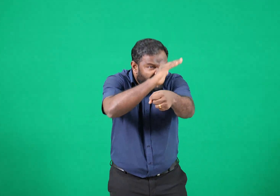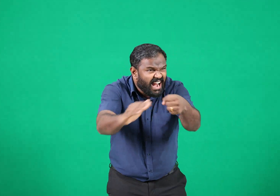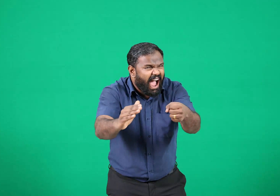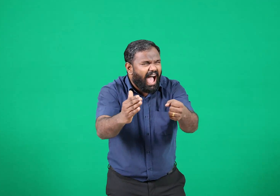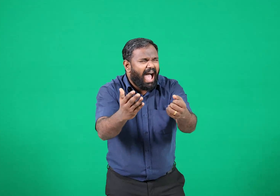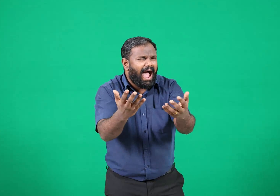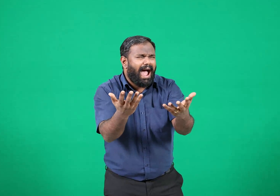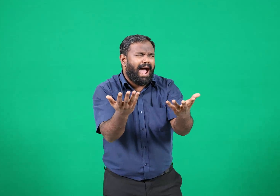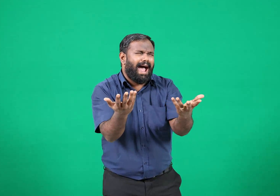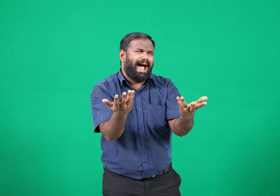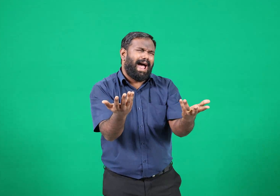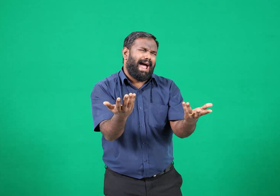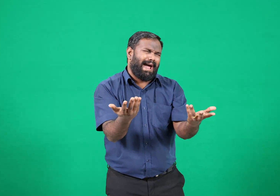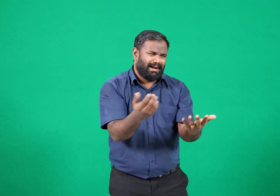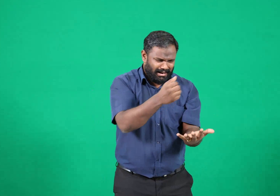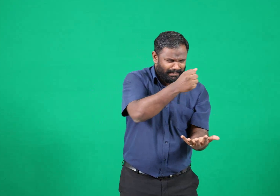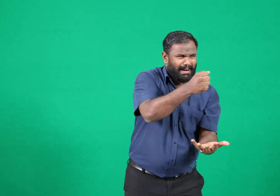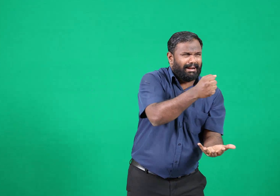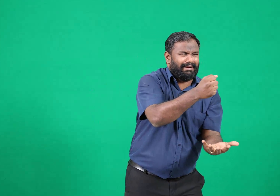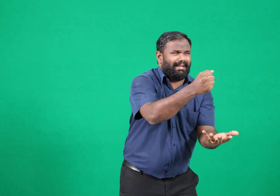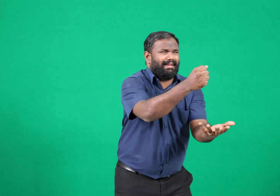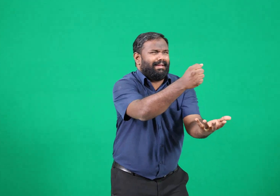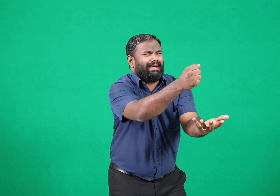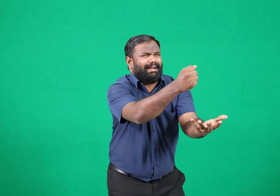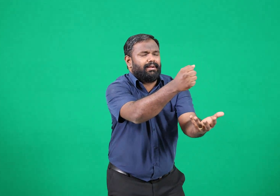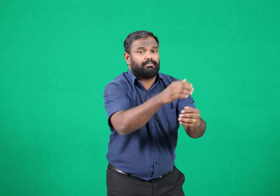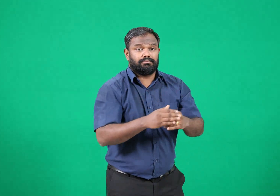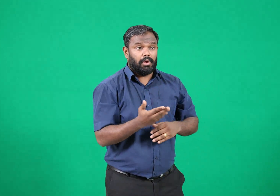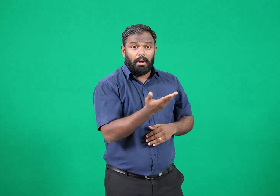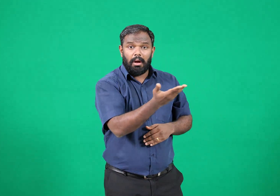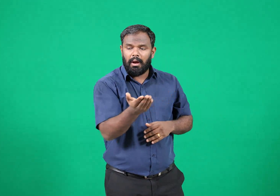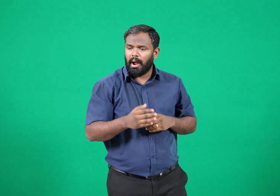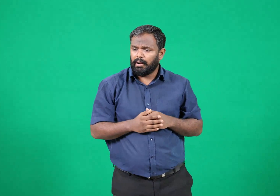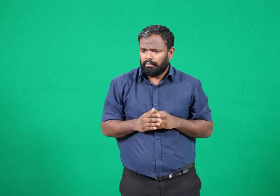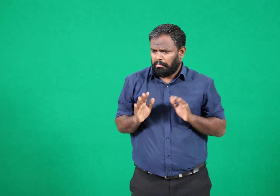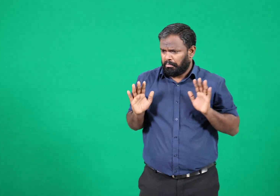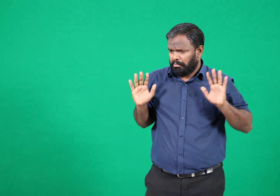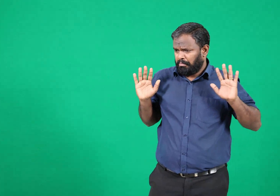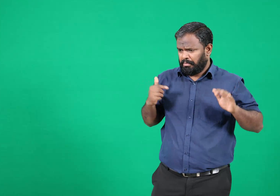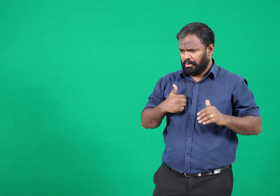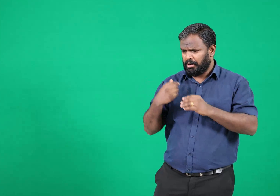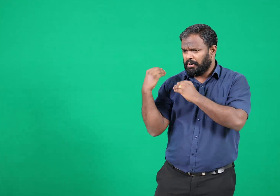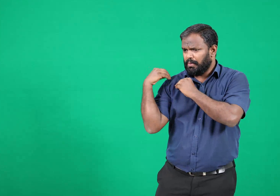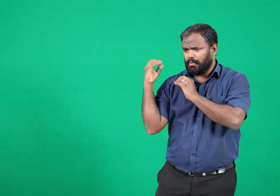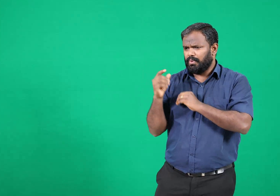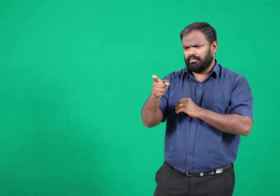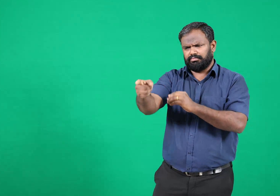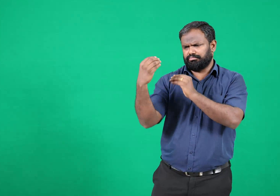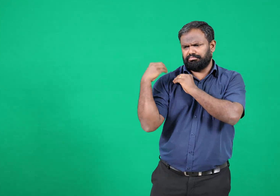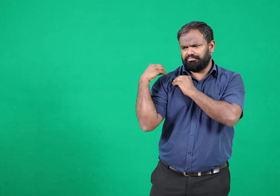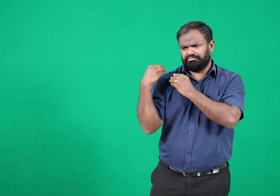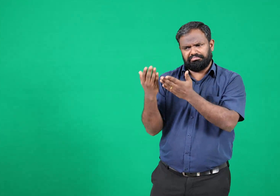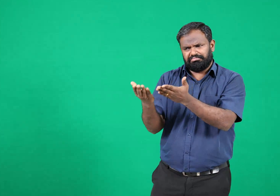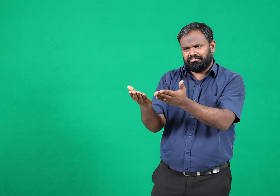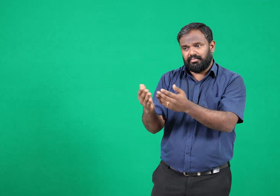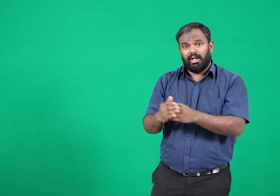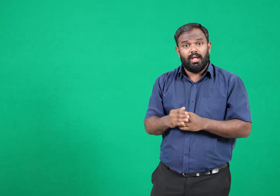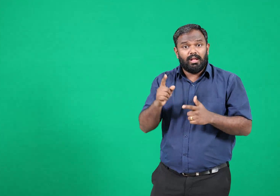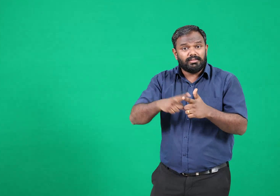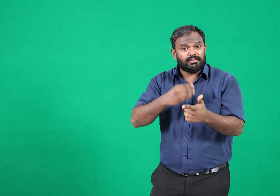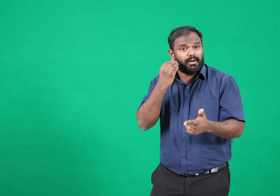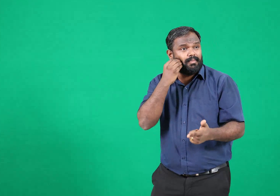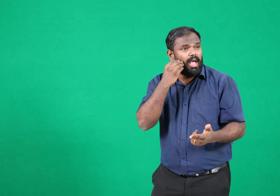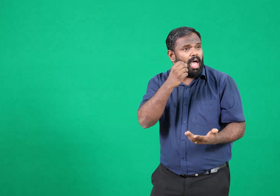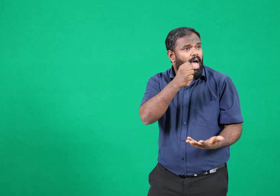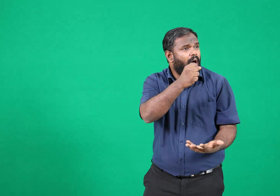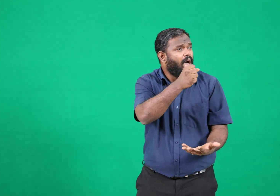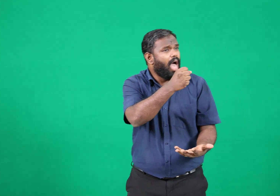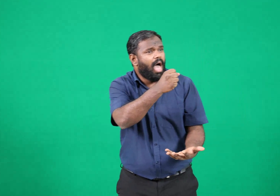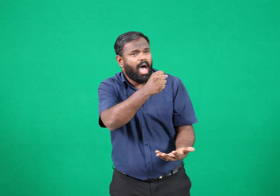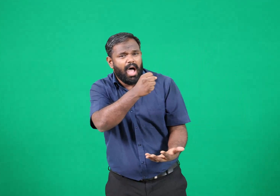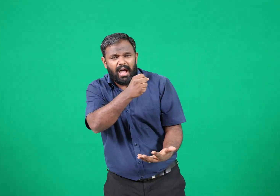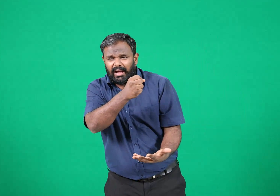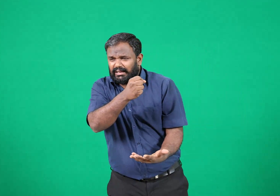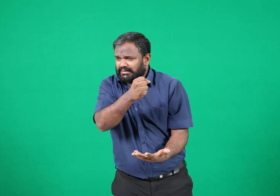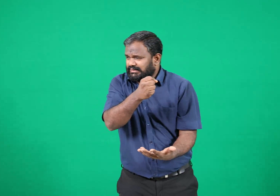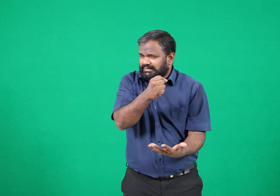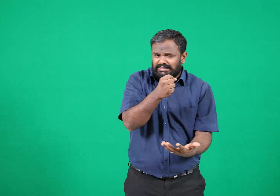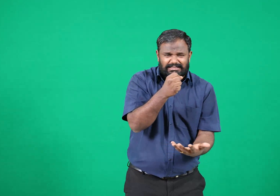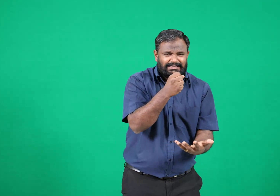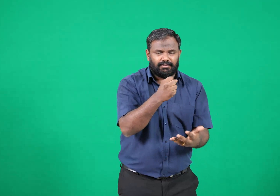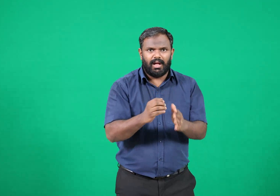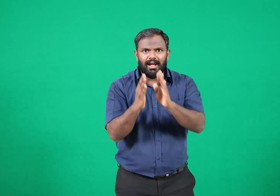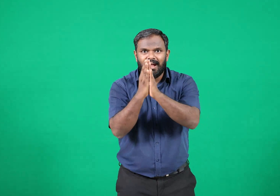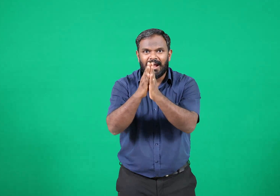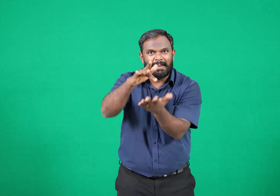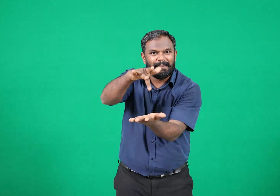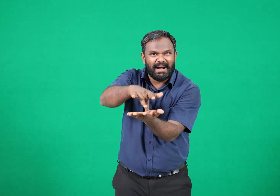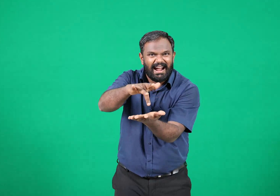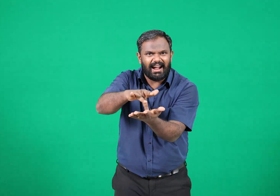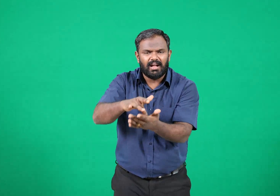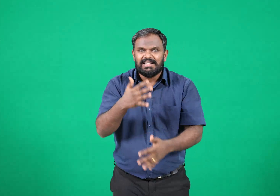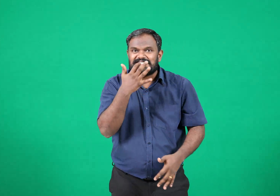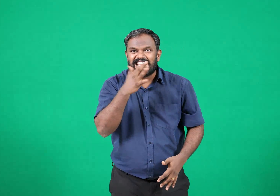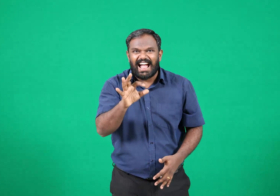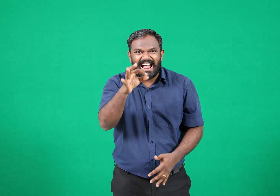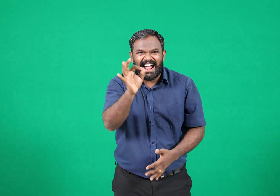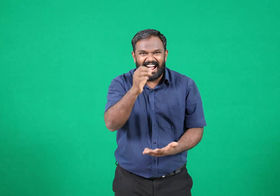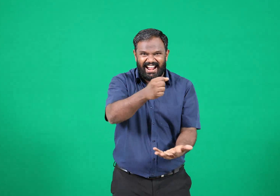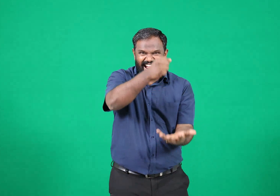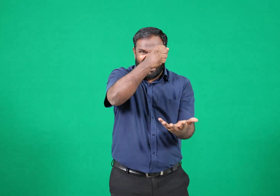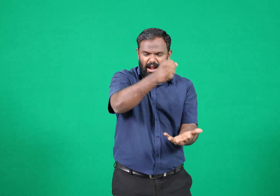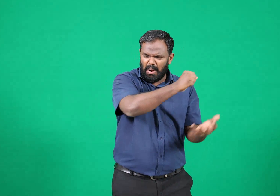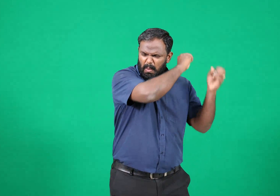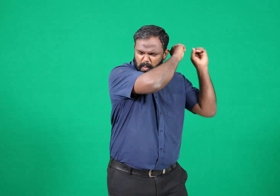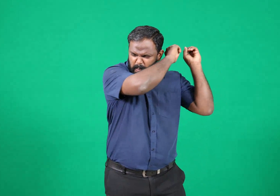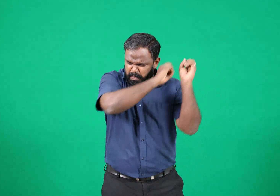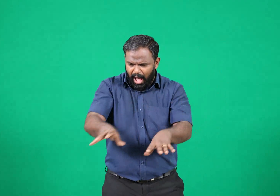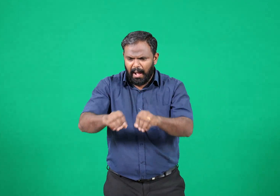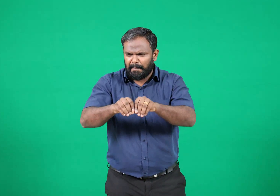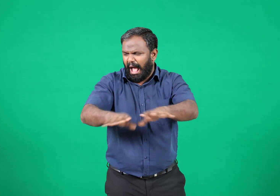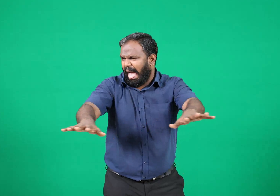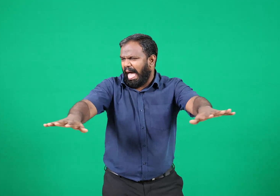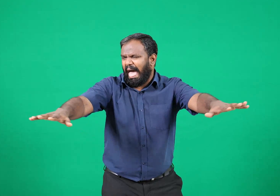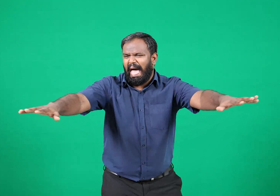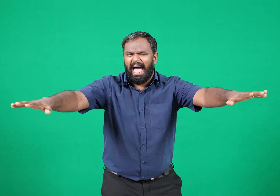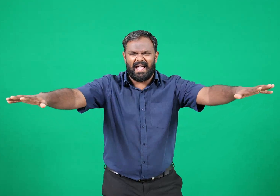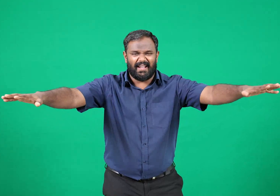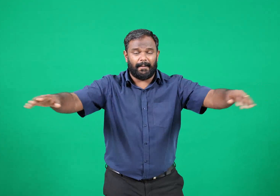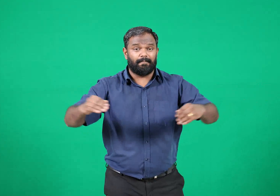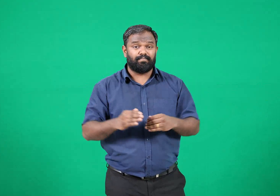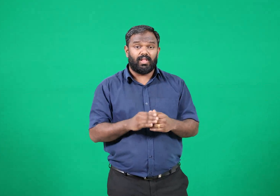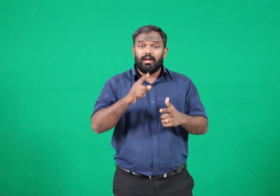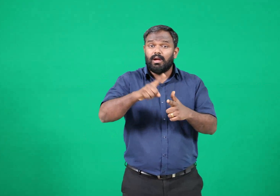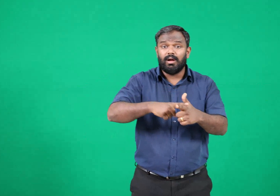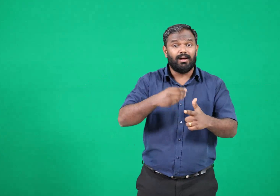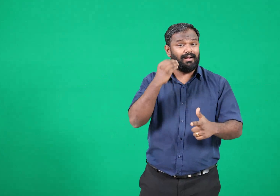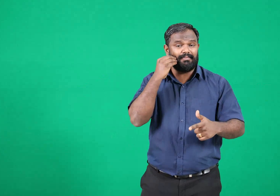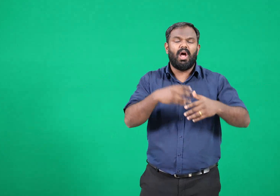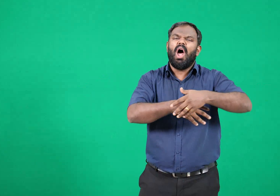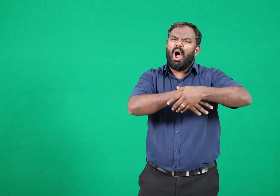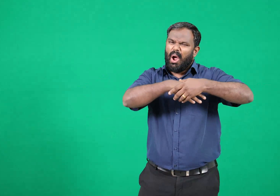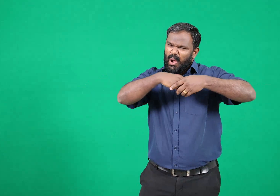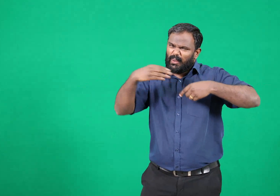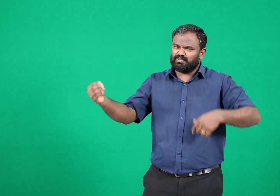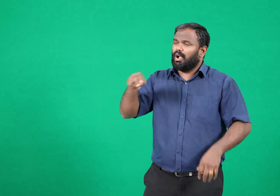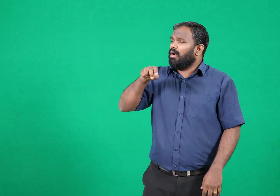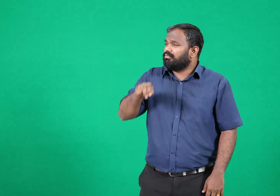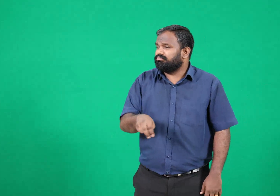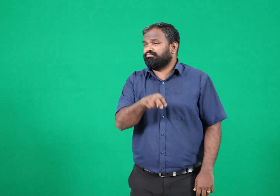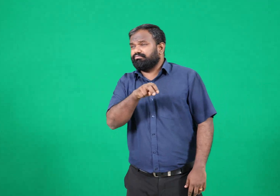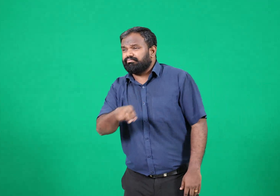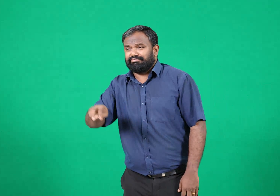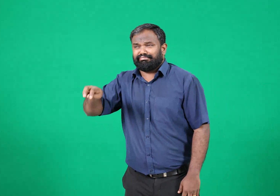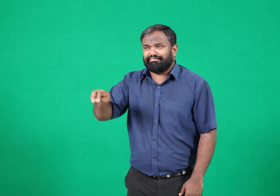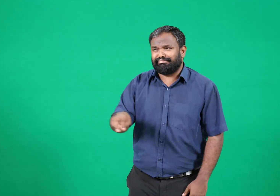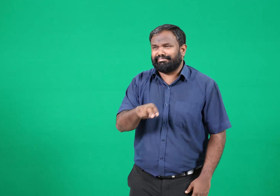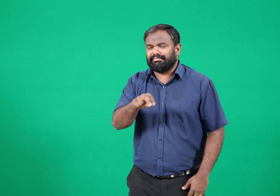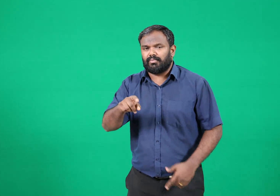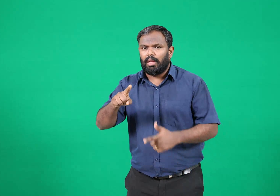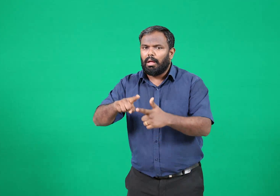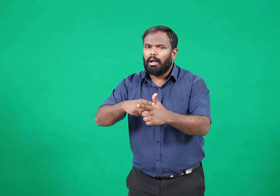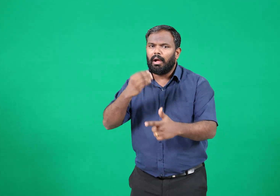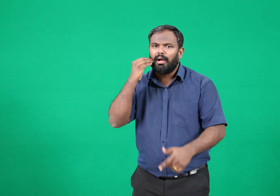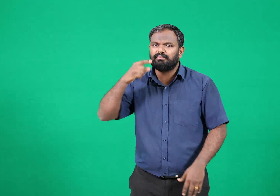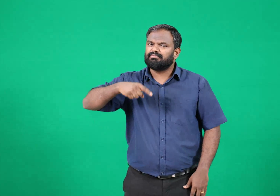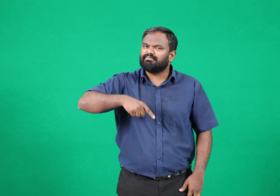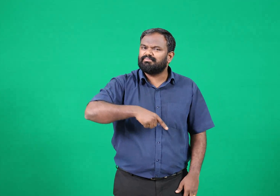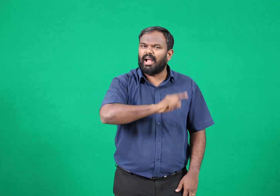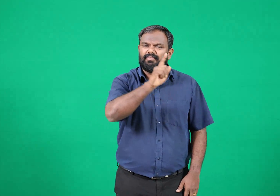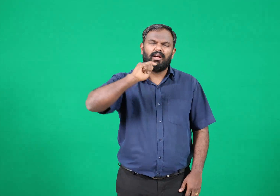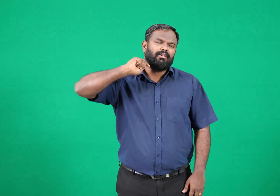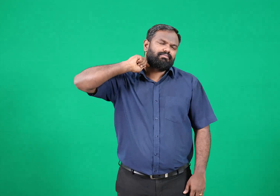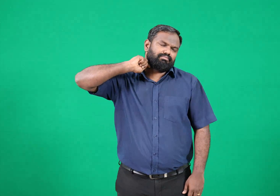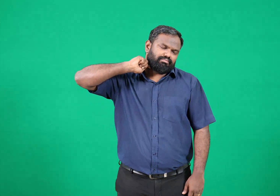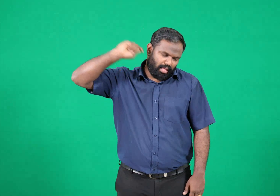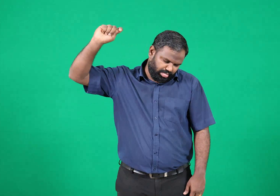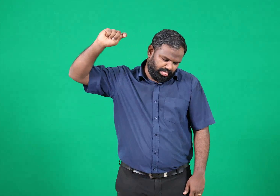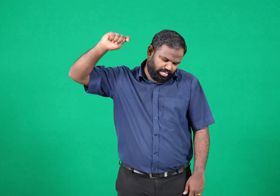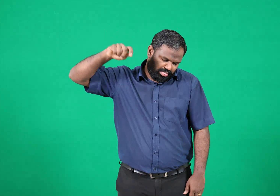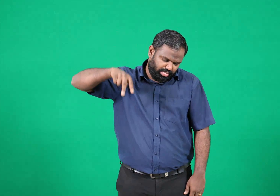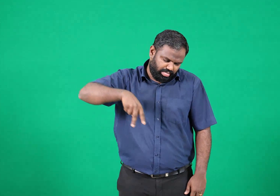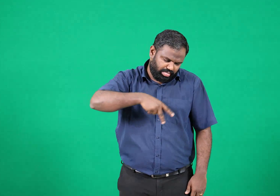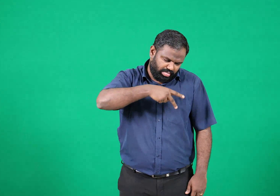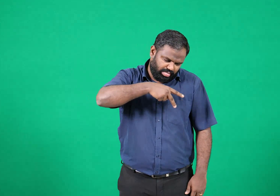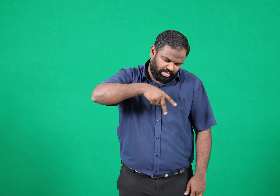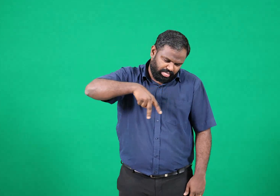" You bear the responsibility." So Judas threw the silver into the temple and left.